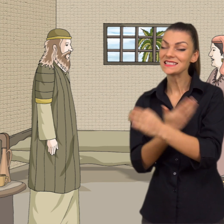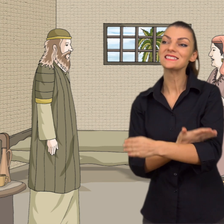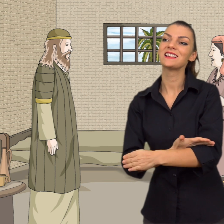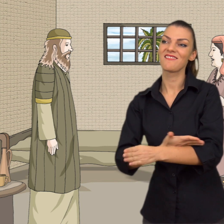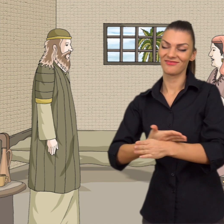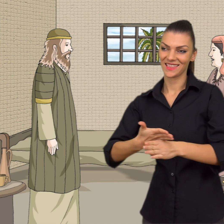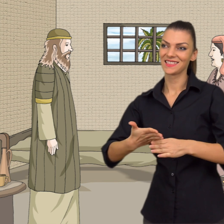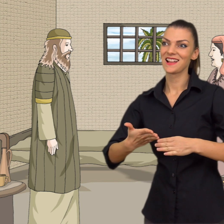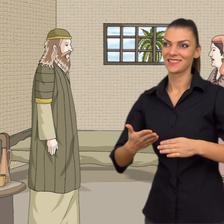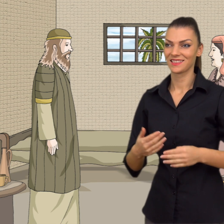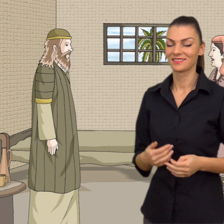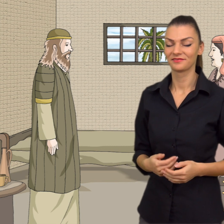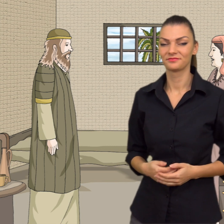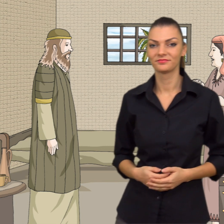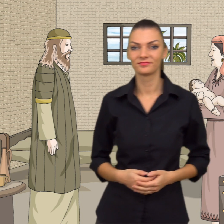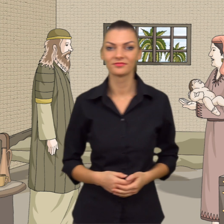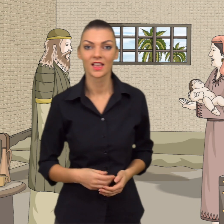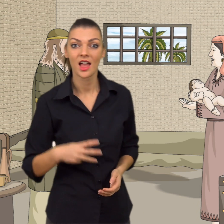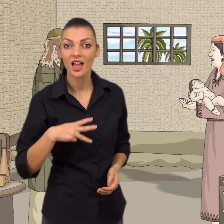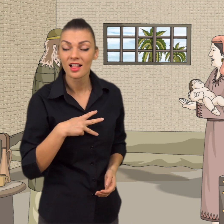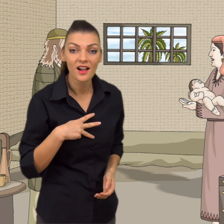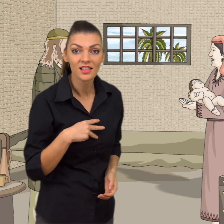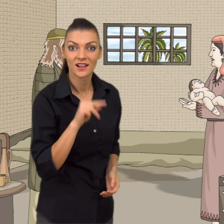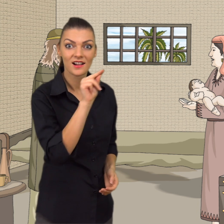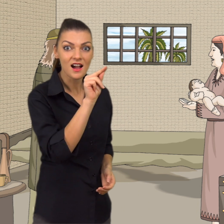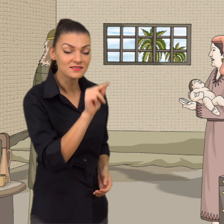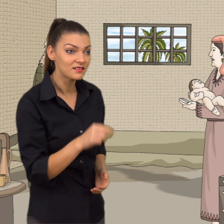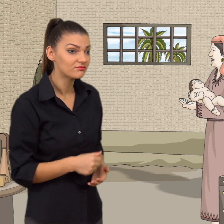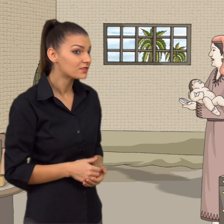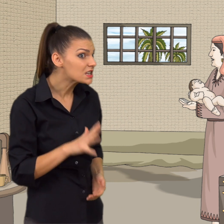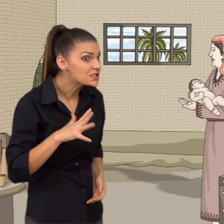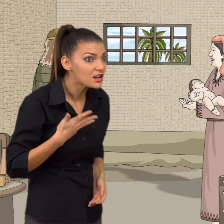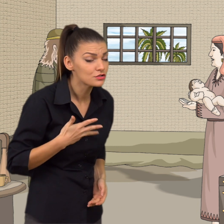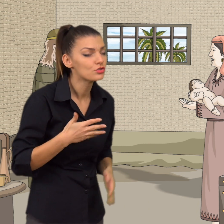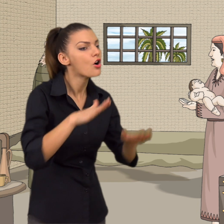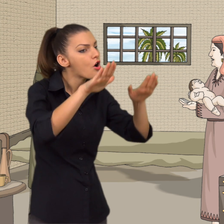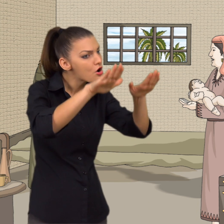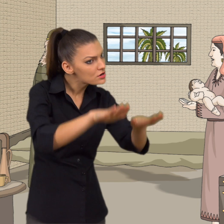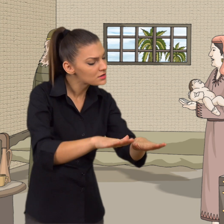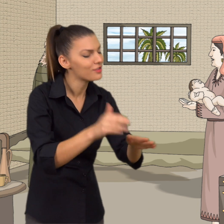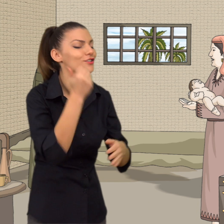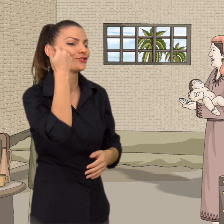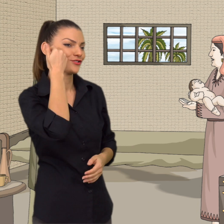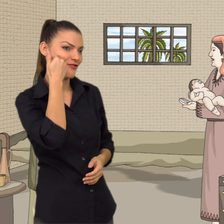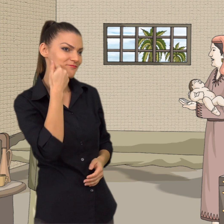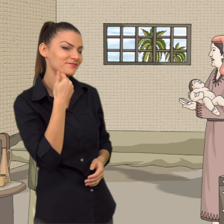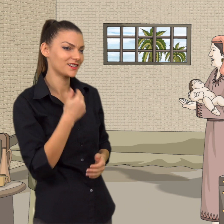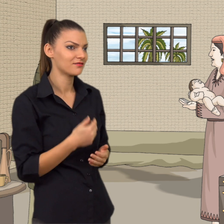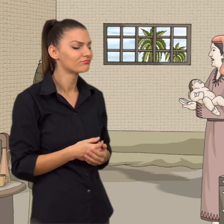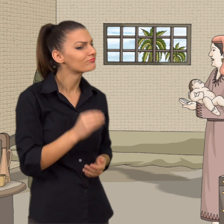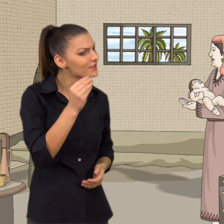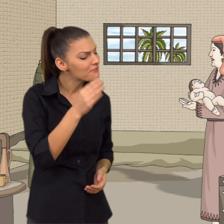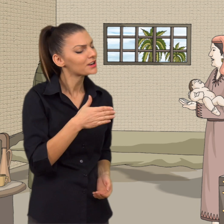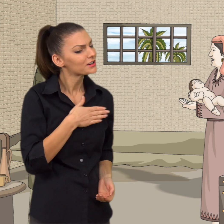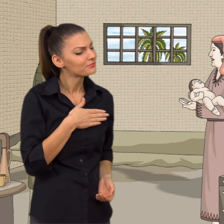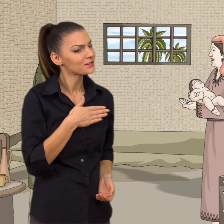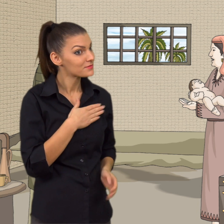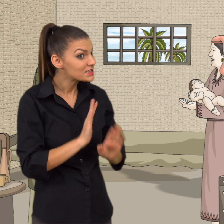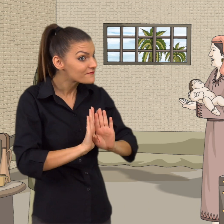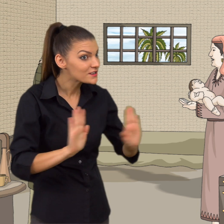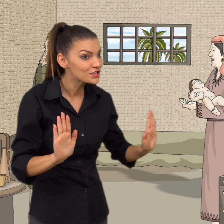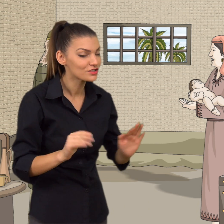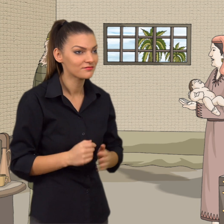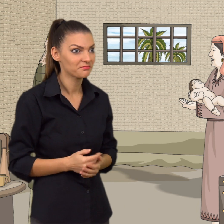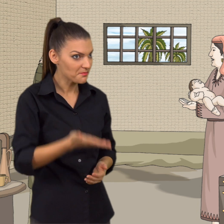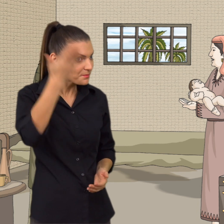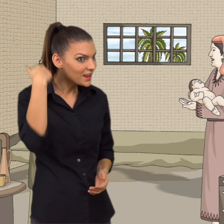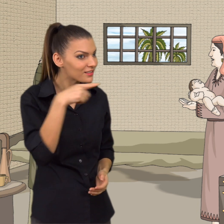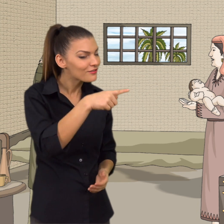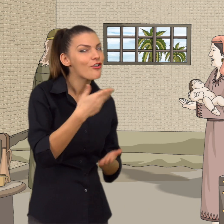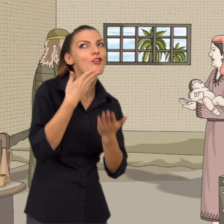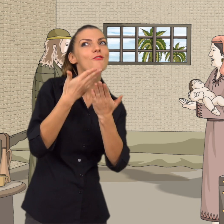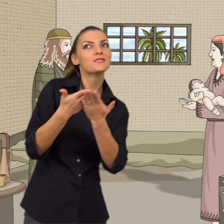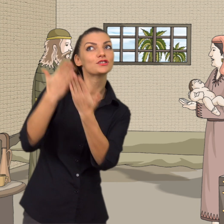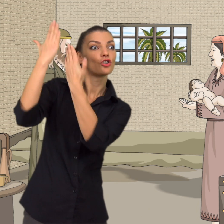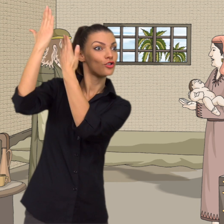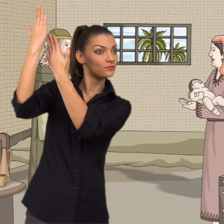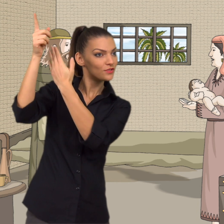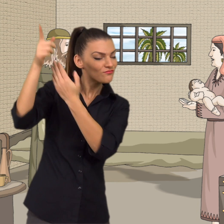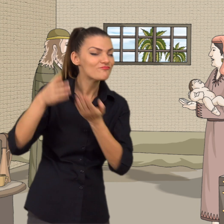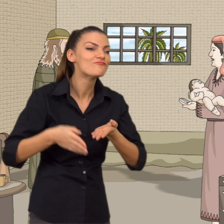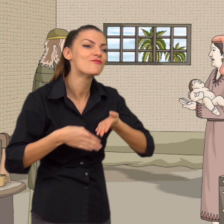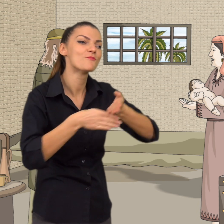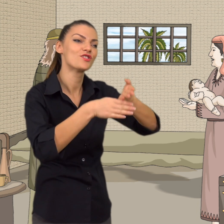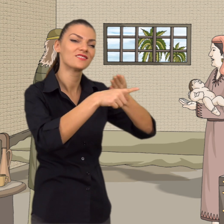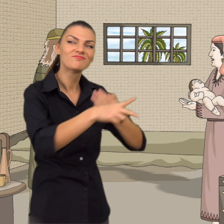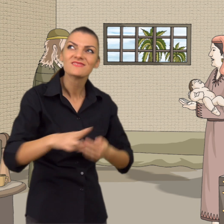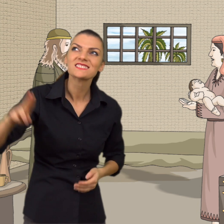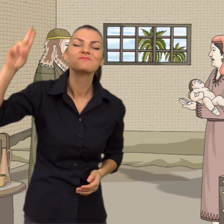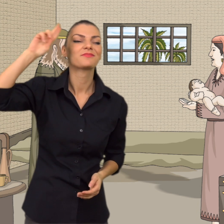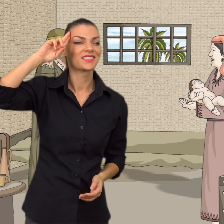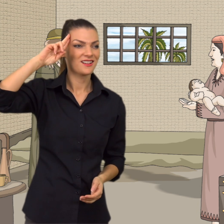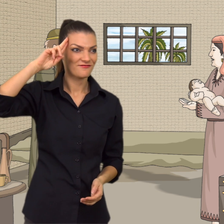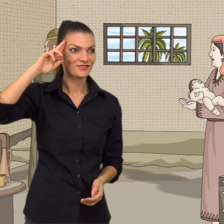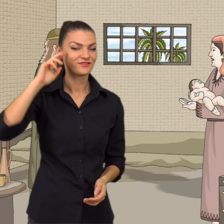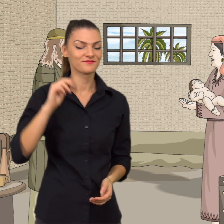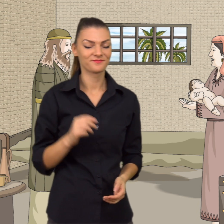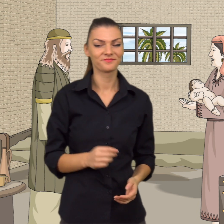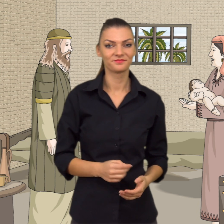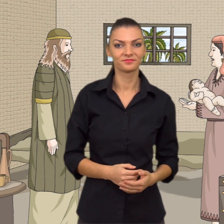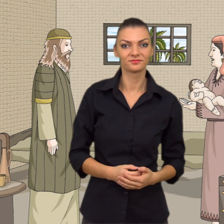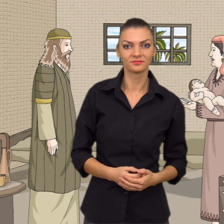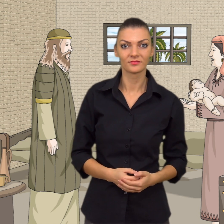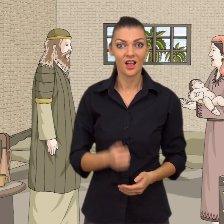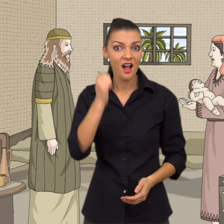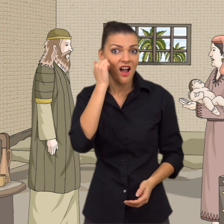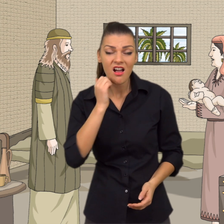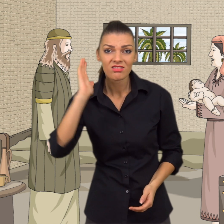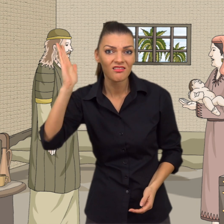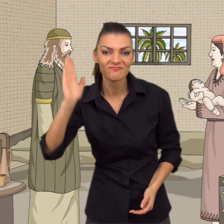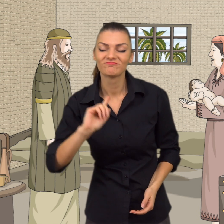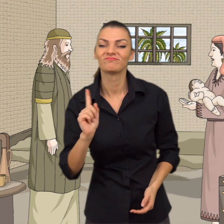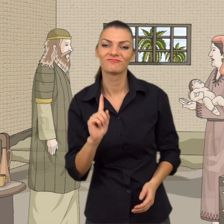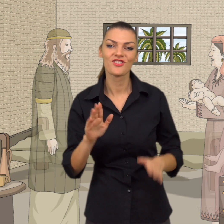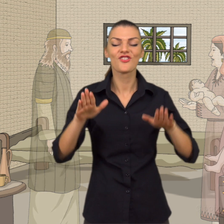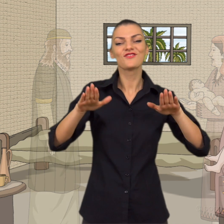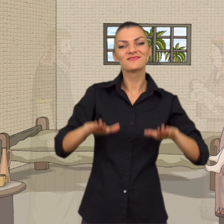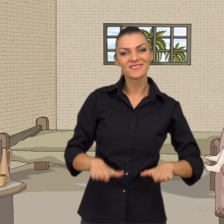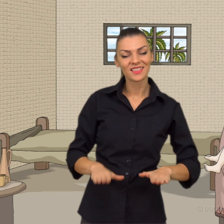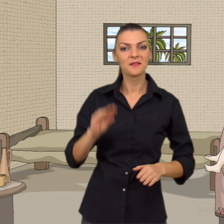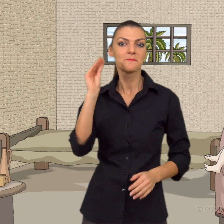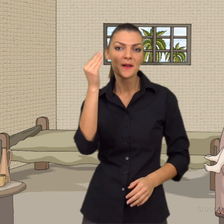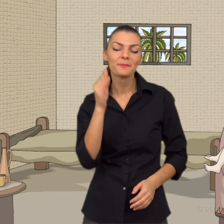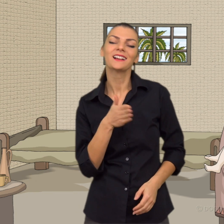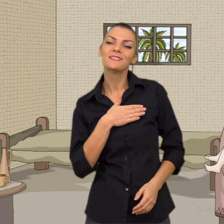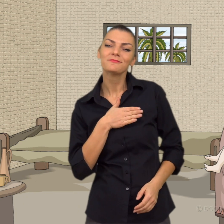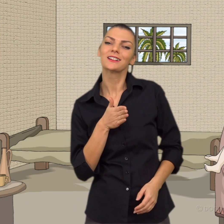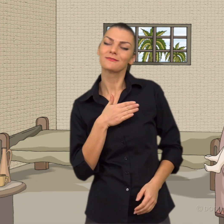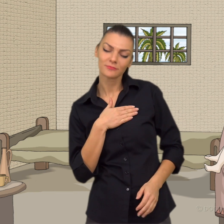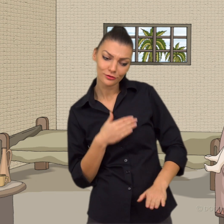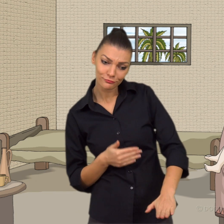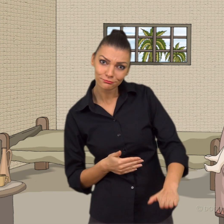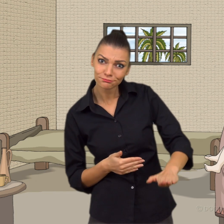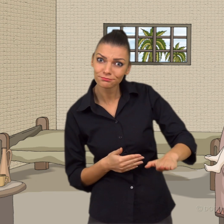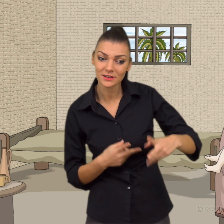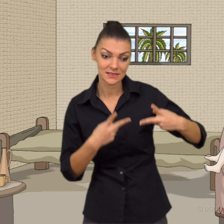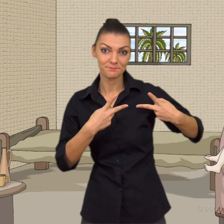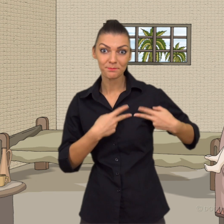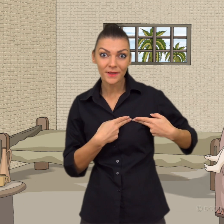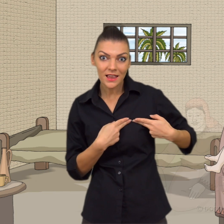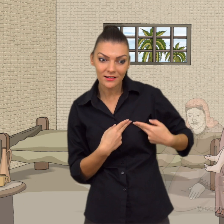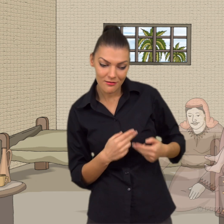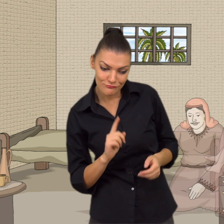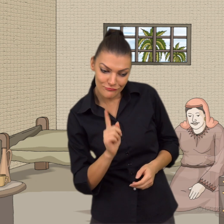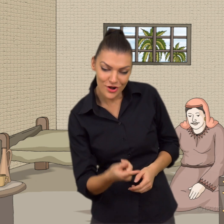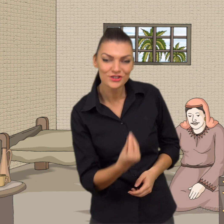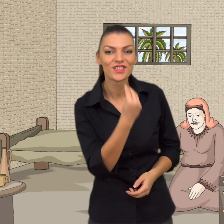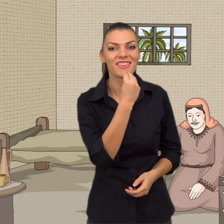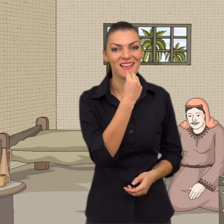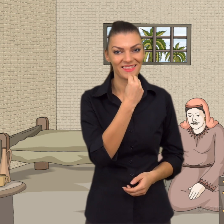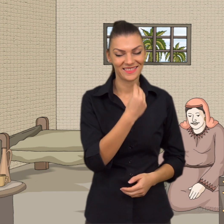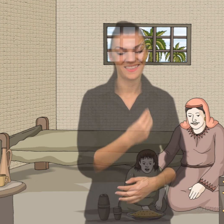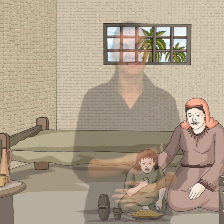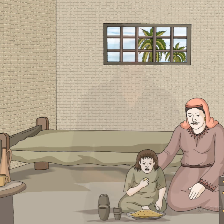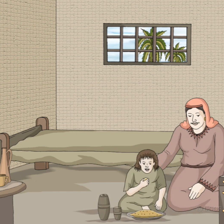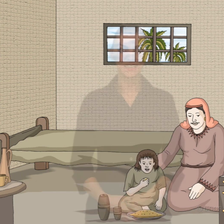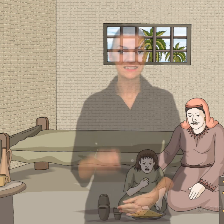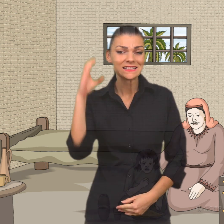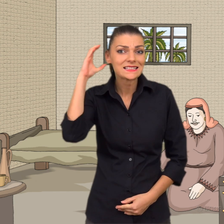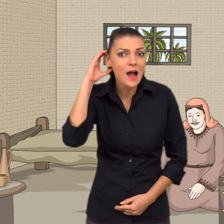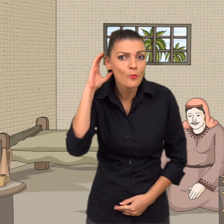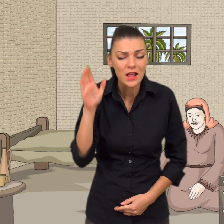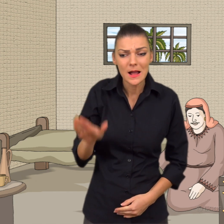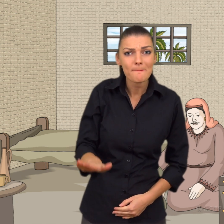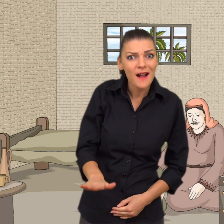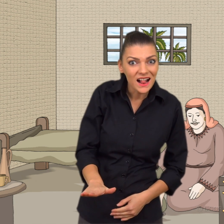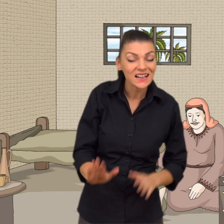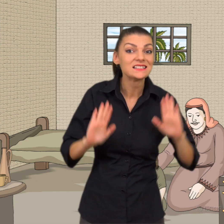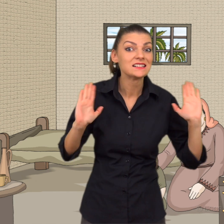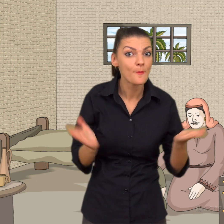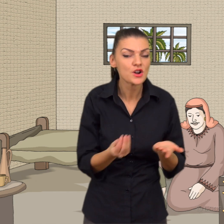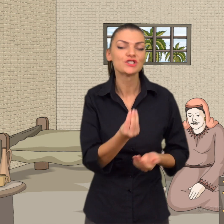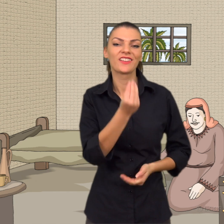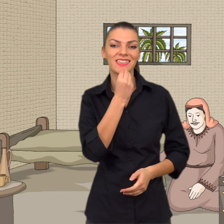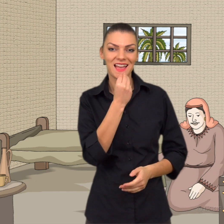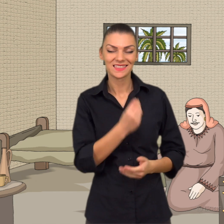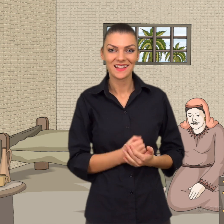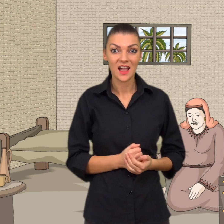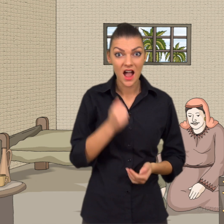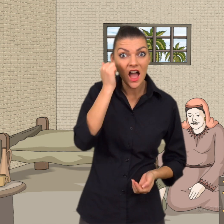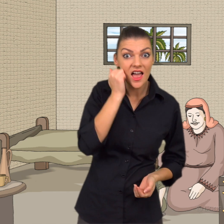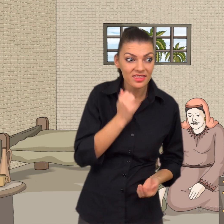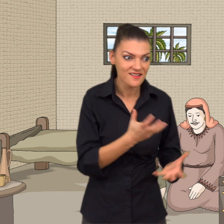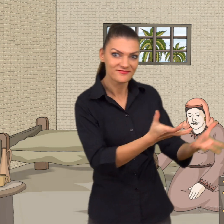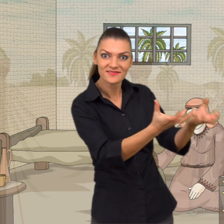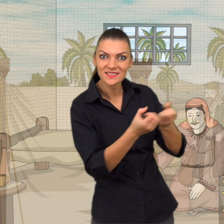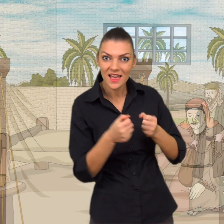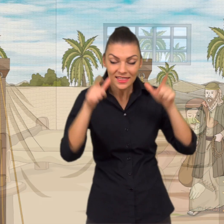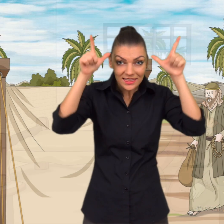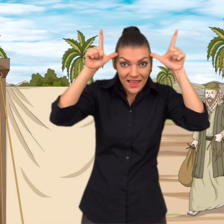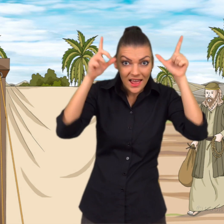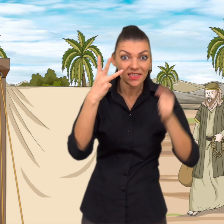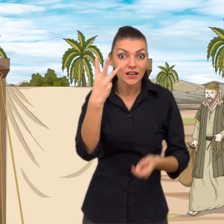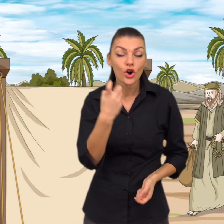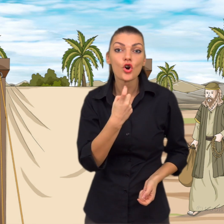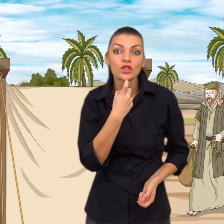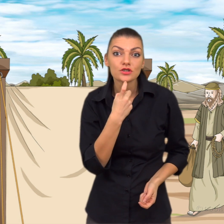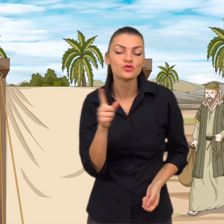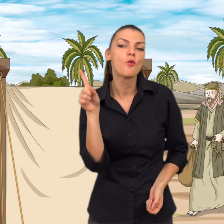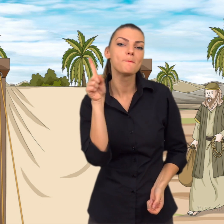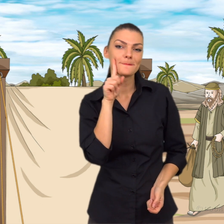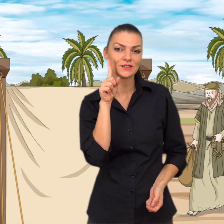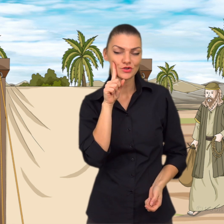So Hannah stayed and nursed her son until she had weaned him.